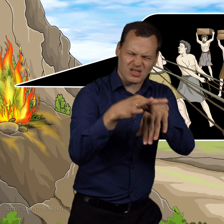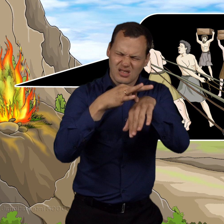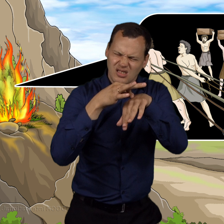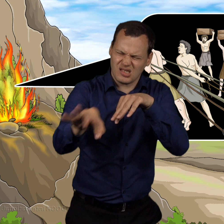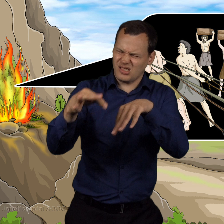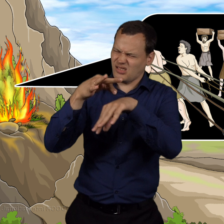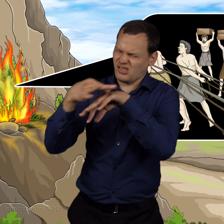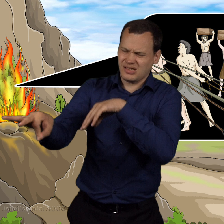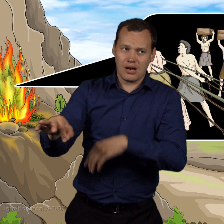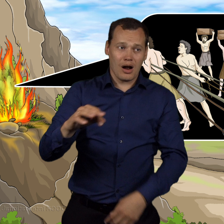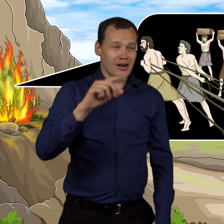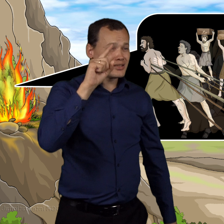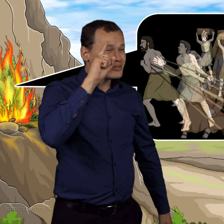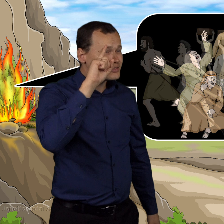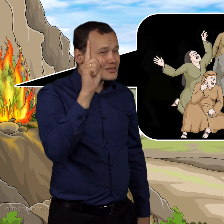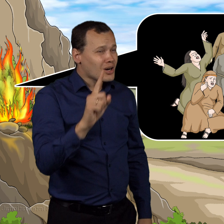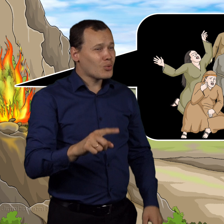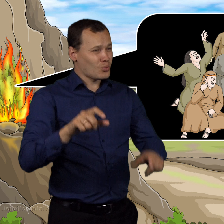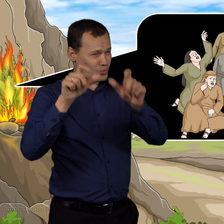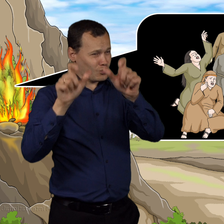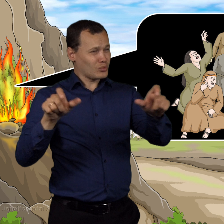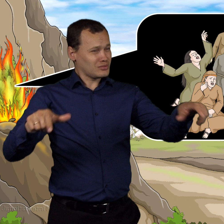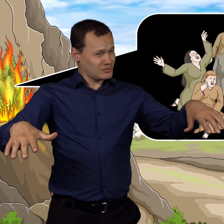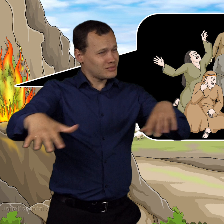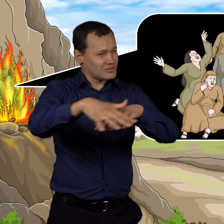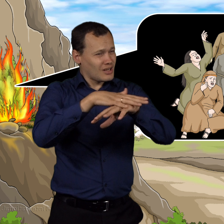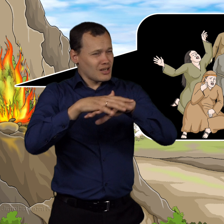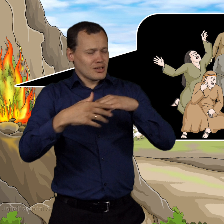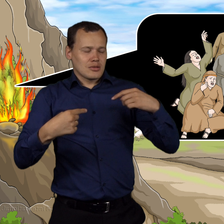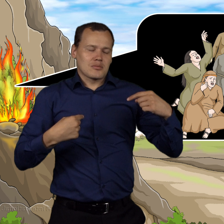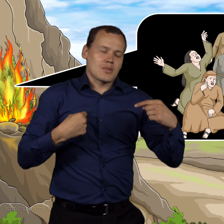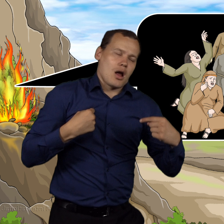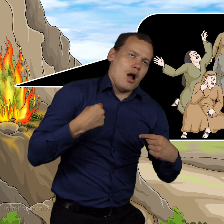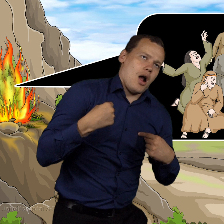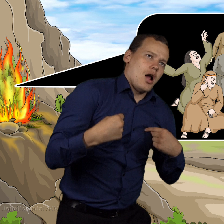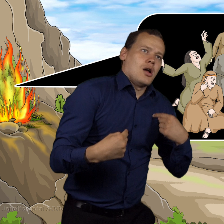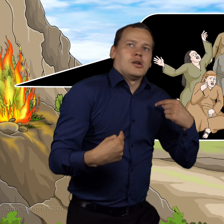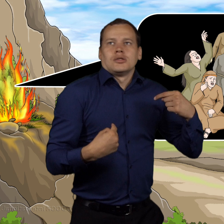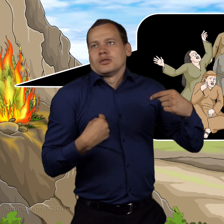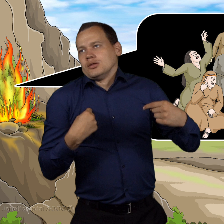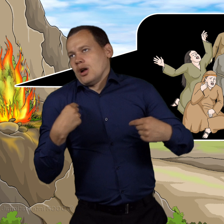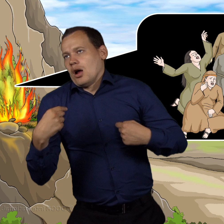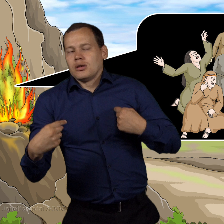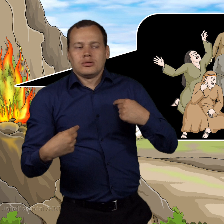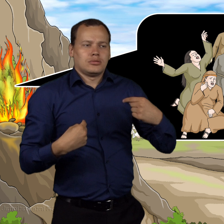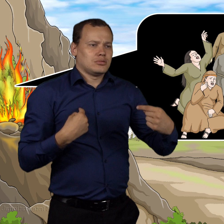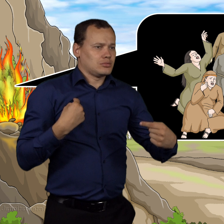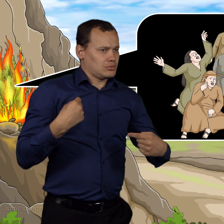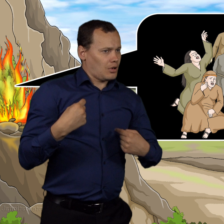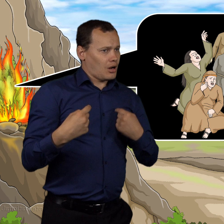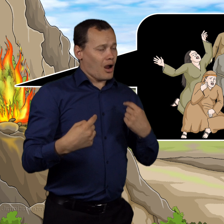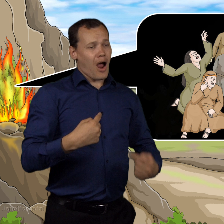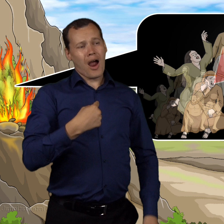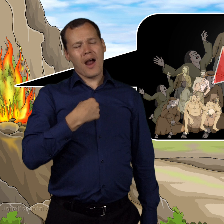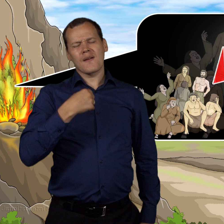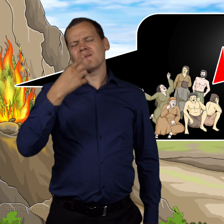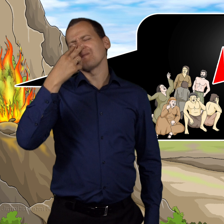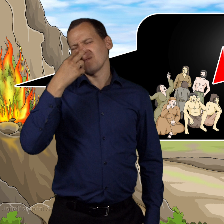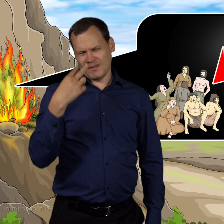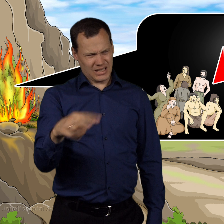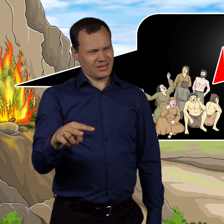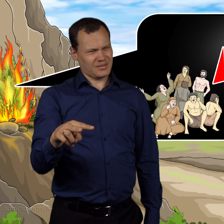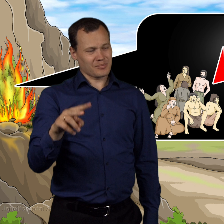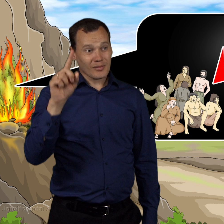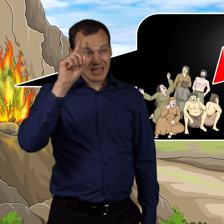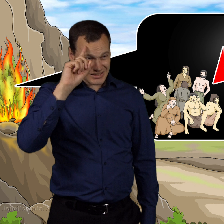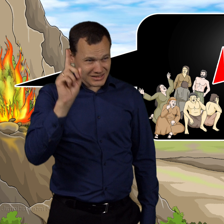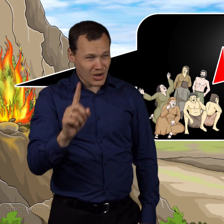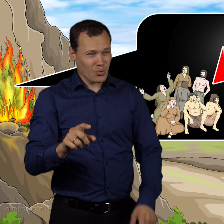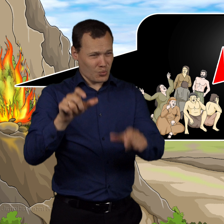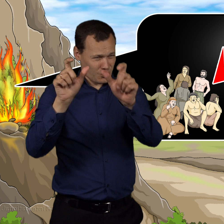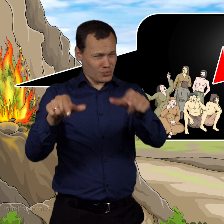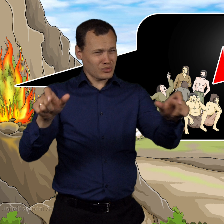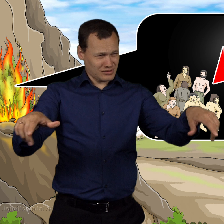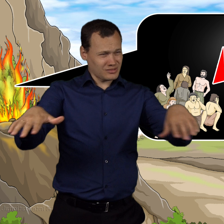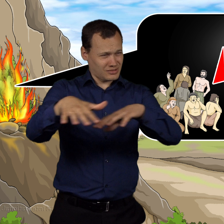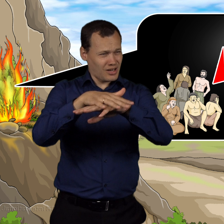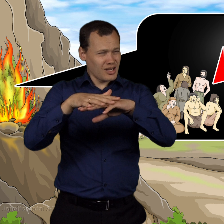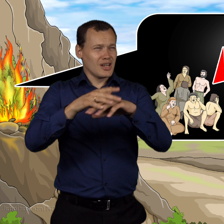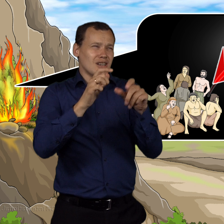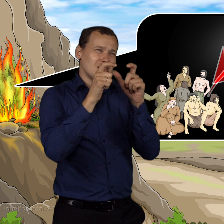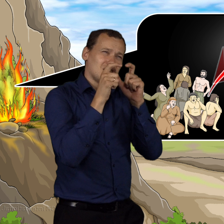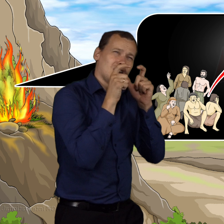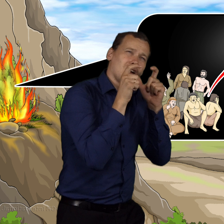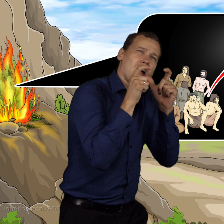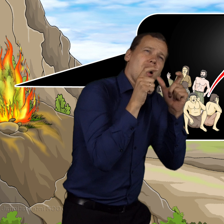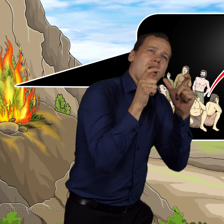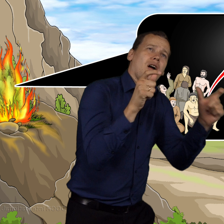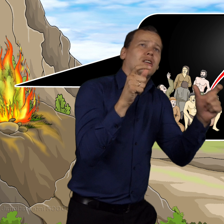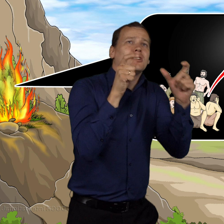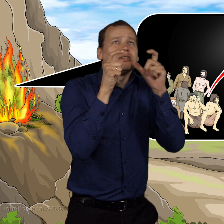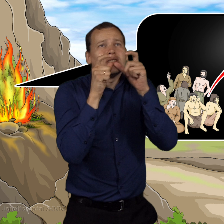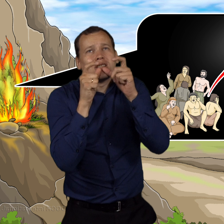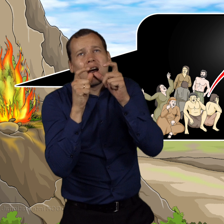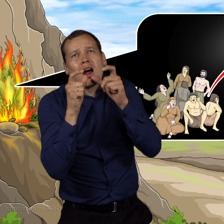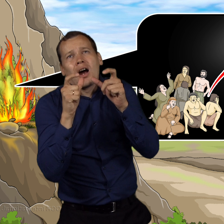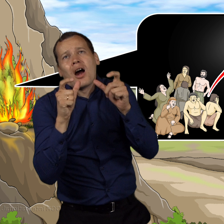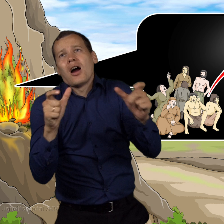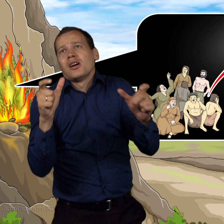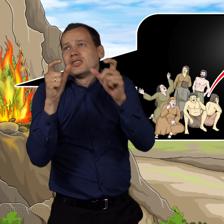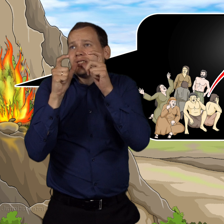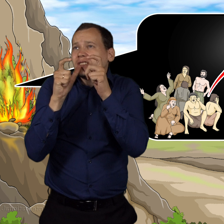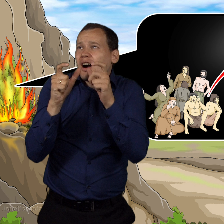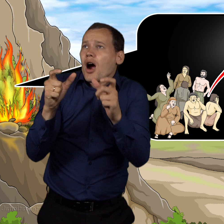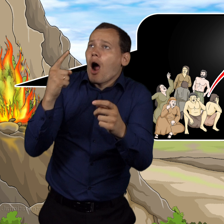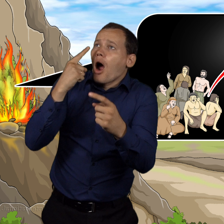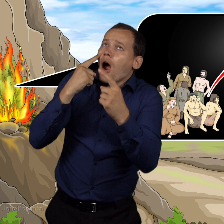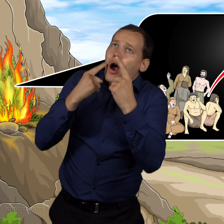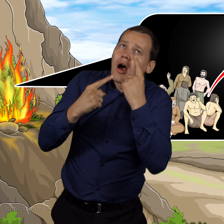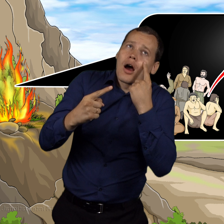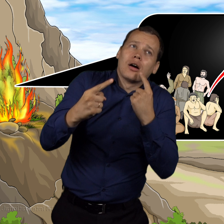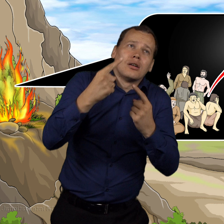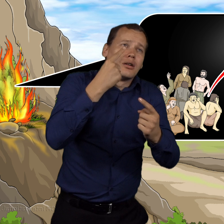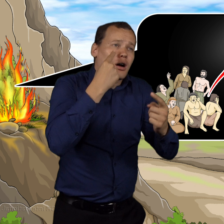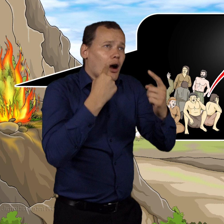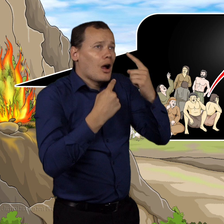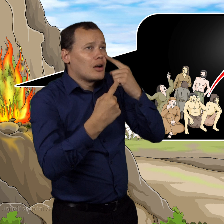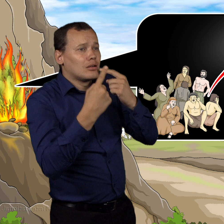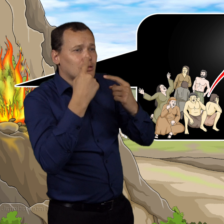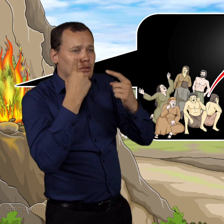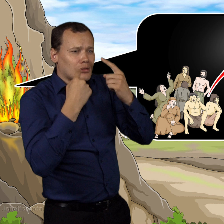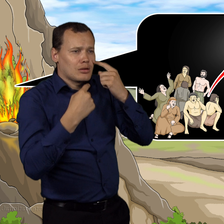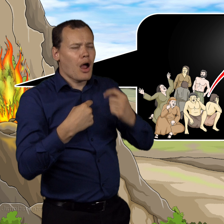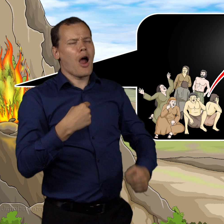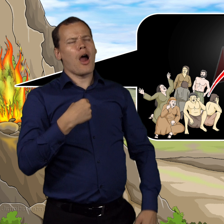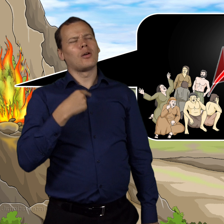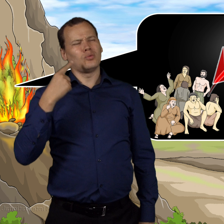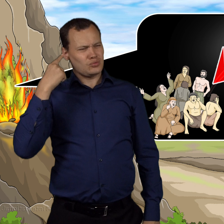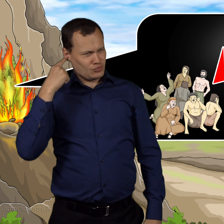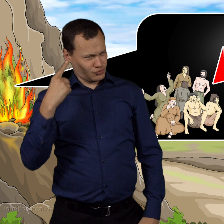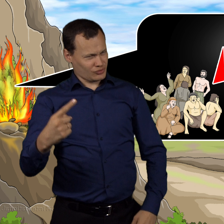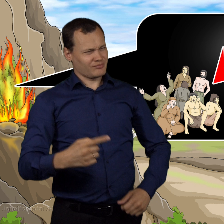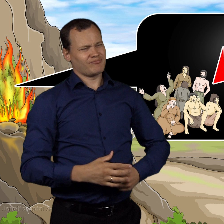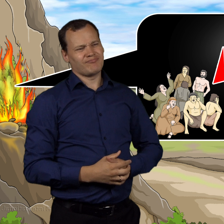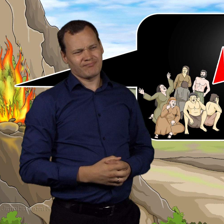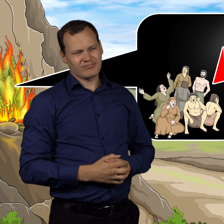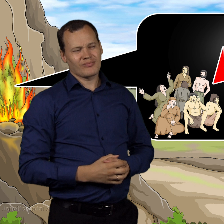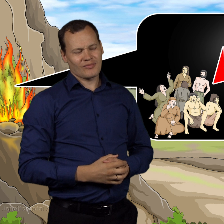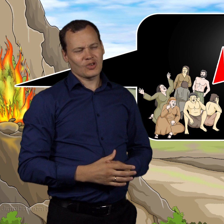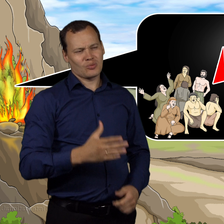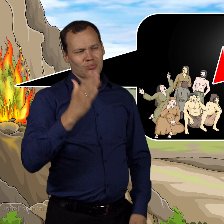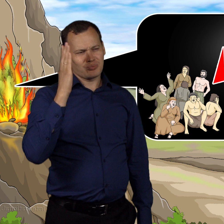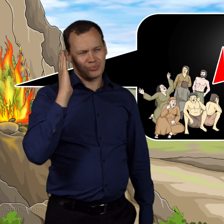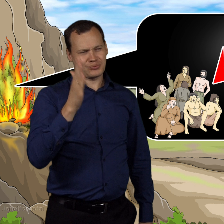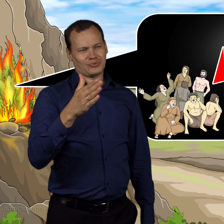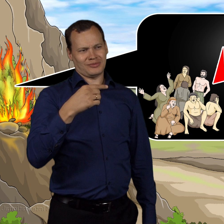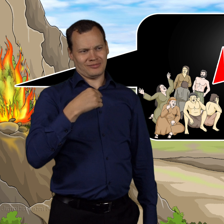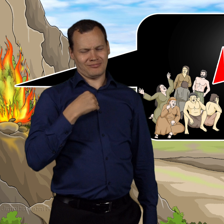I have heard them crying out because of their oppressors, and I am aware of their sufferings.